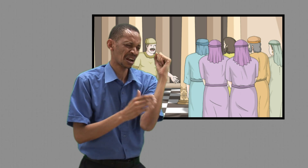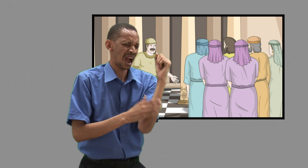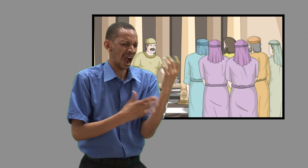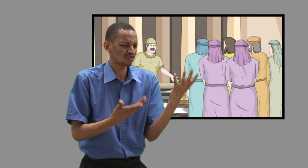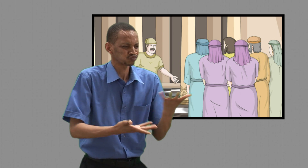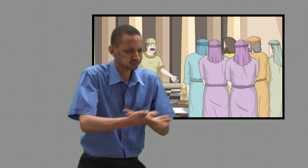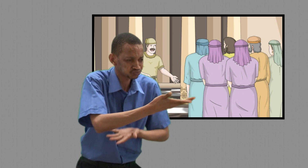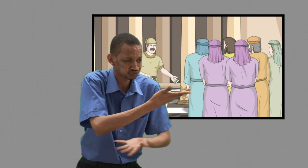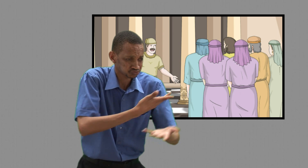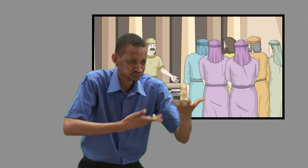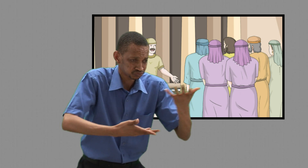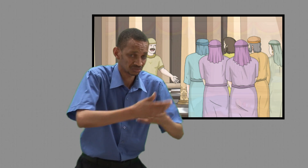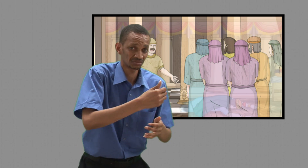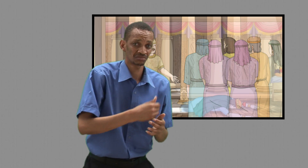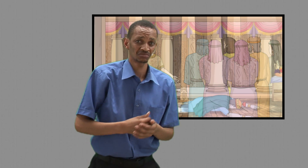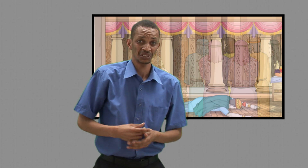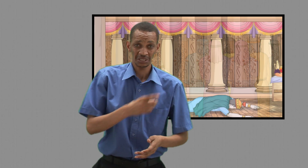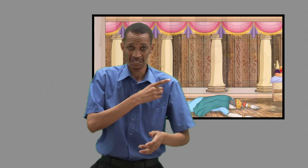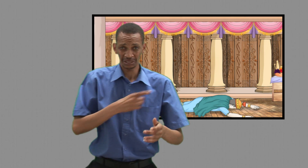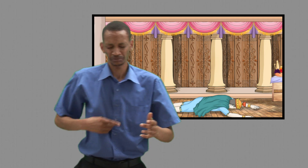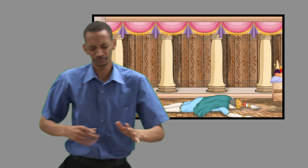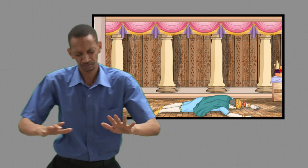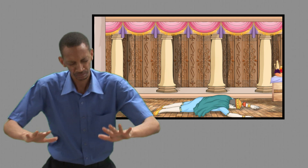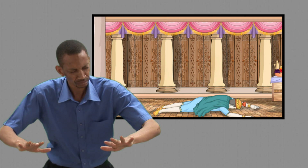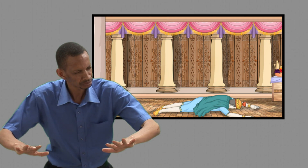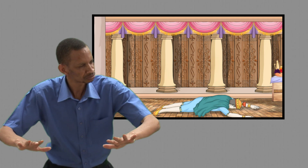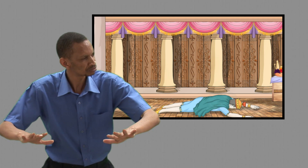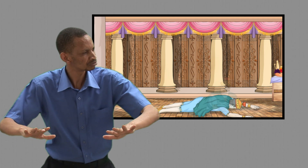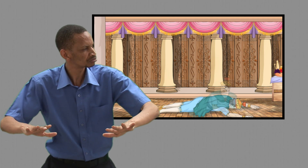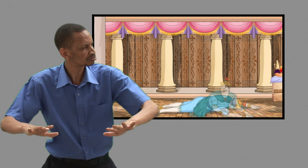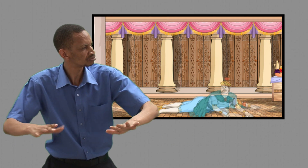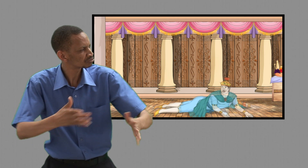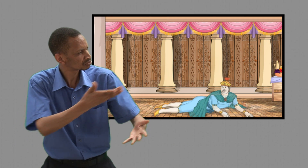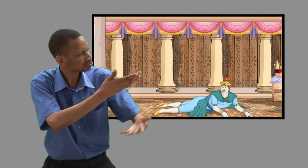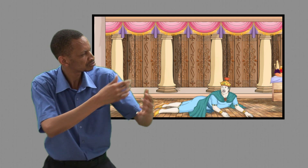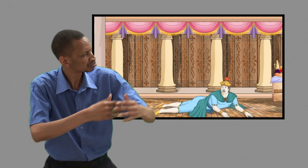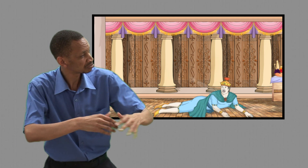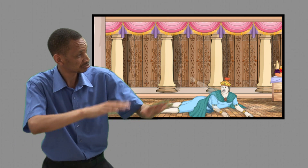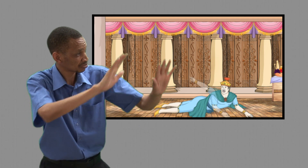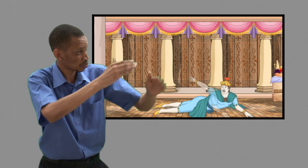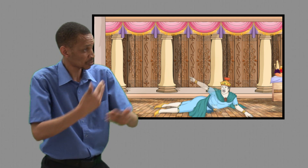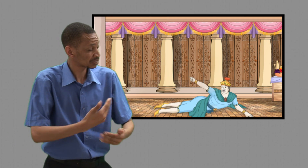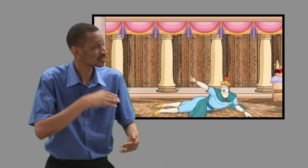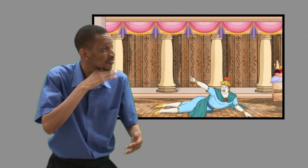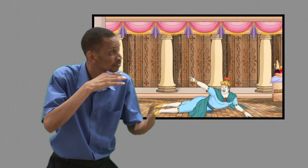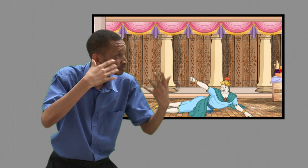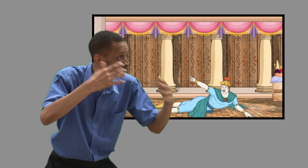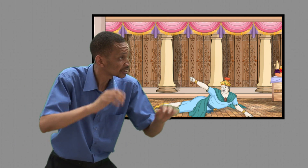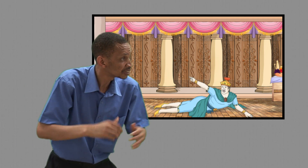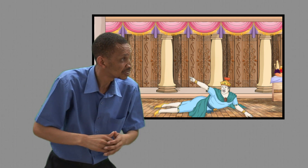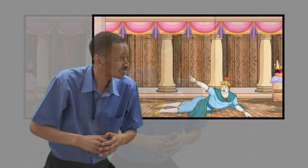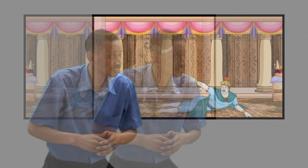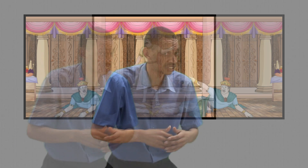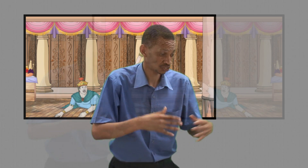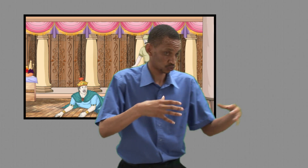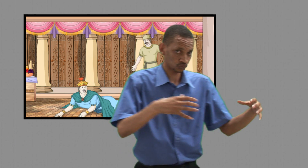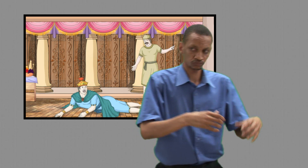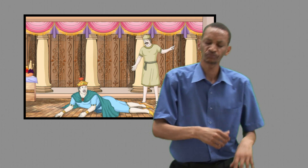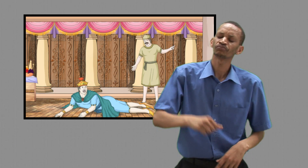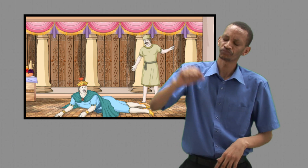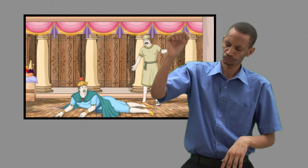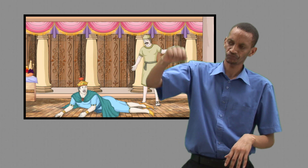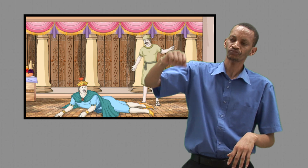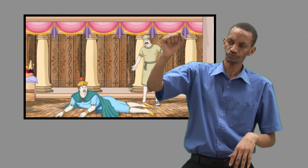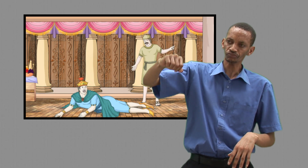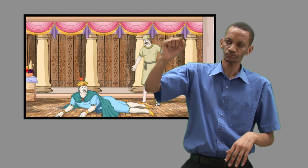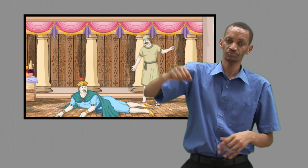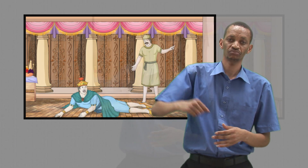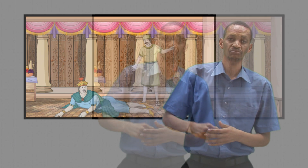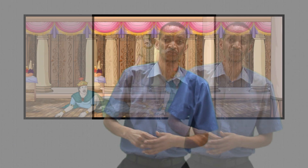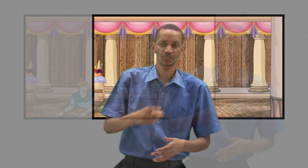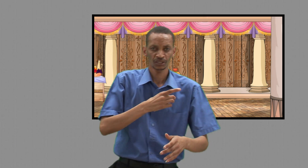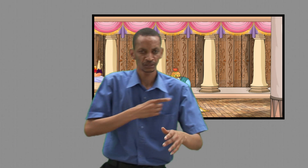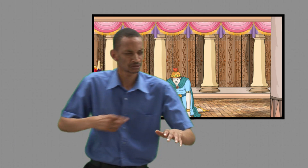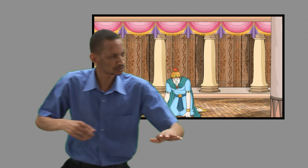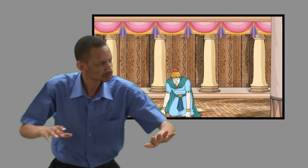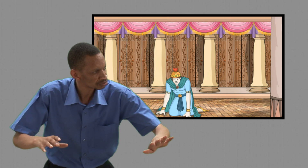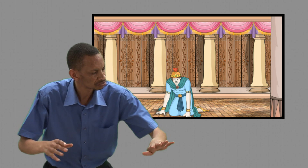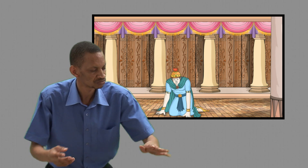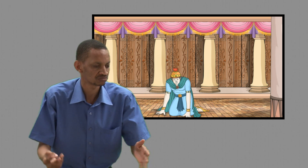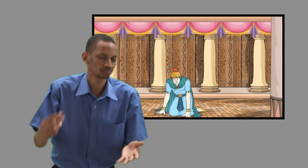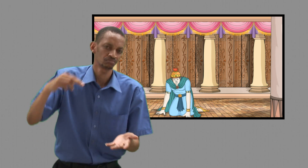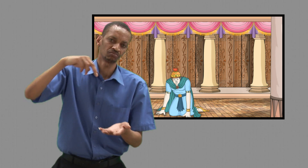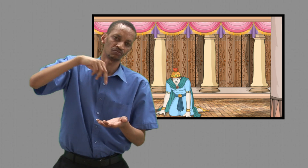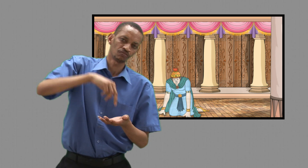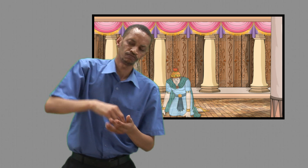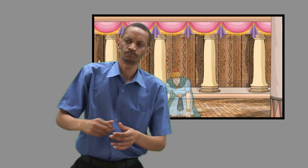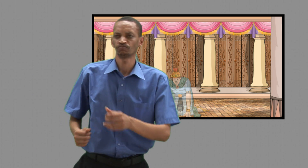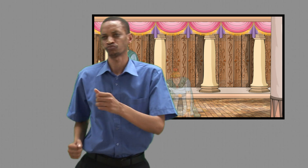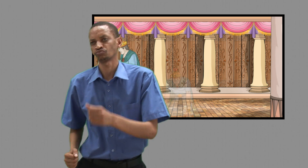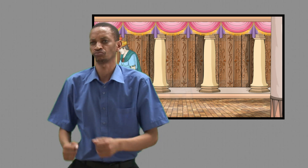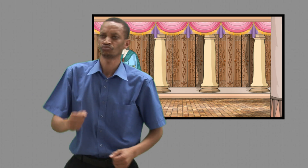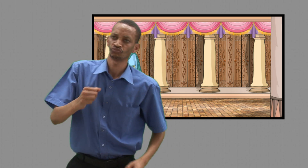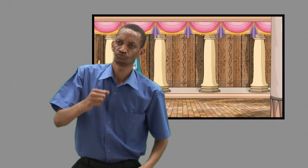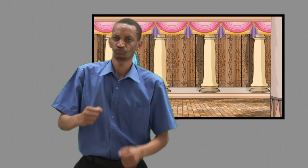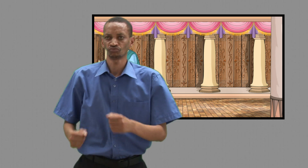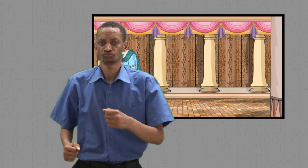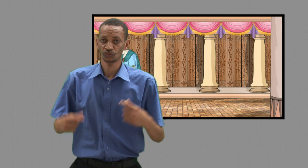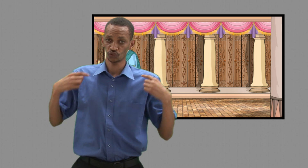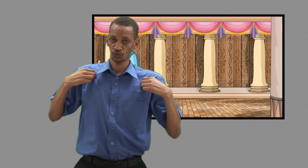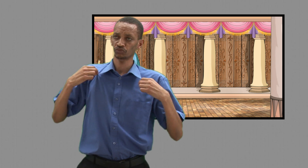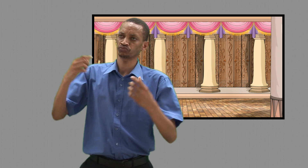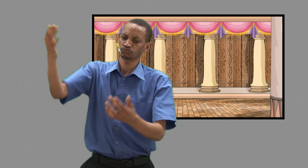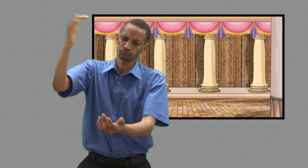When David saw that his servants were whispering to one another, he perceived that the child was dead. So he asked his servants, “Is the child dead?” “He is dead,” they replied.